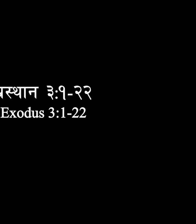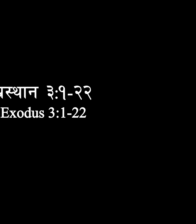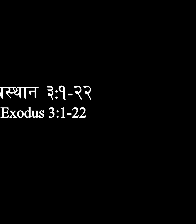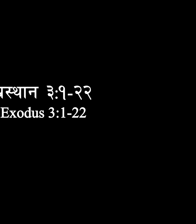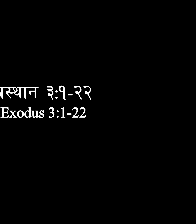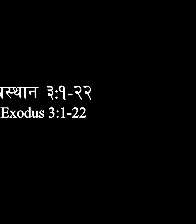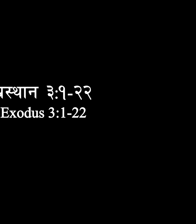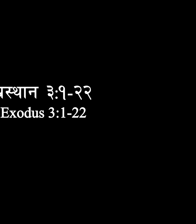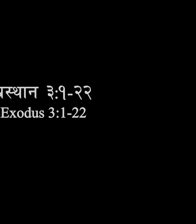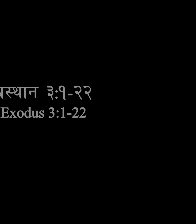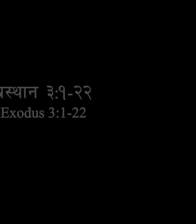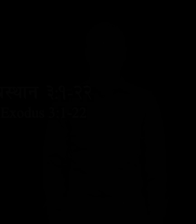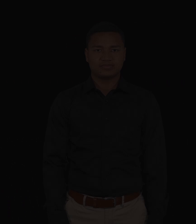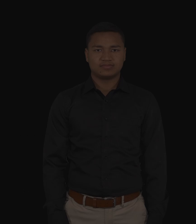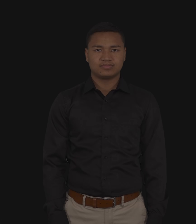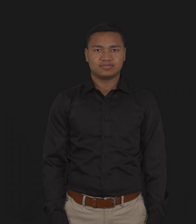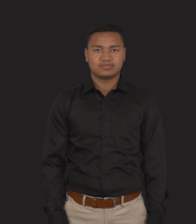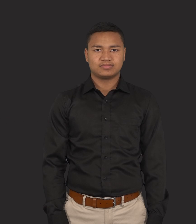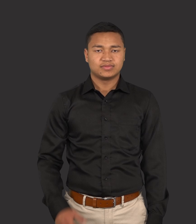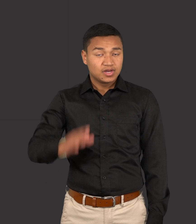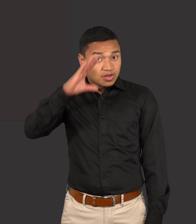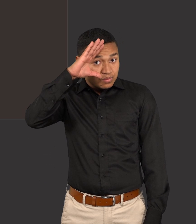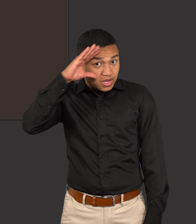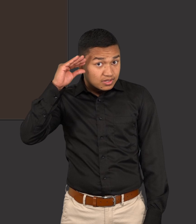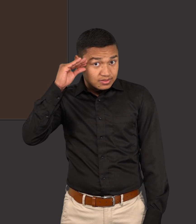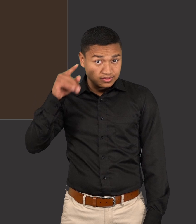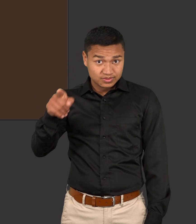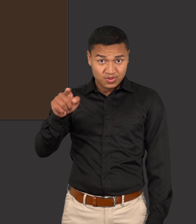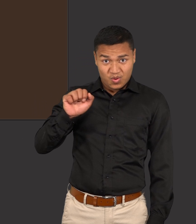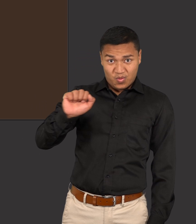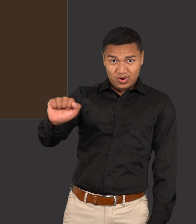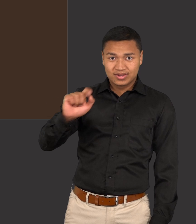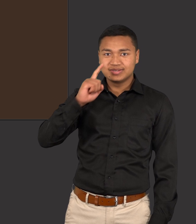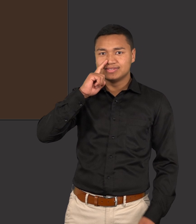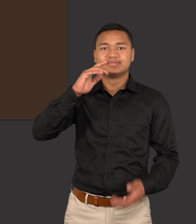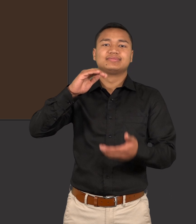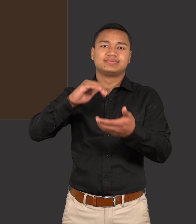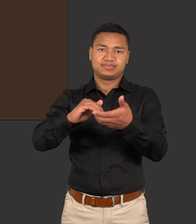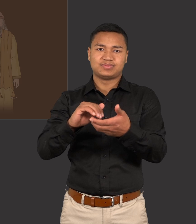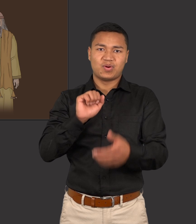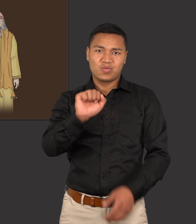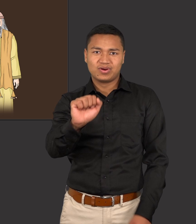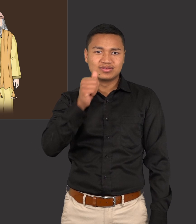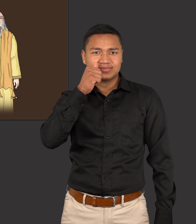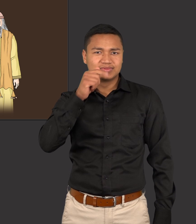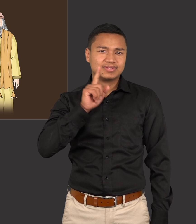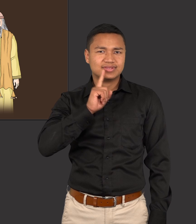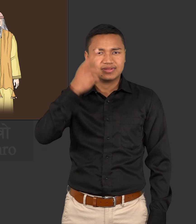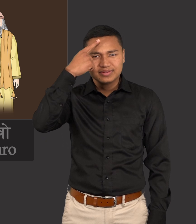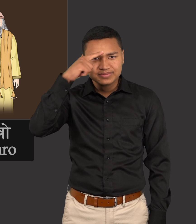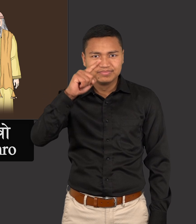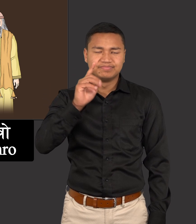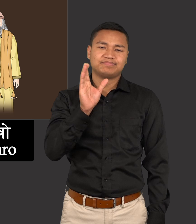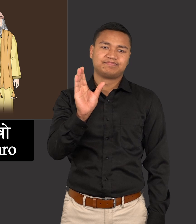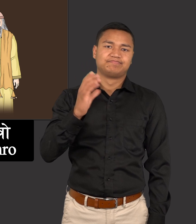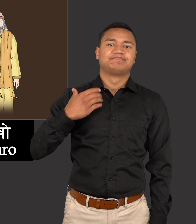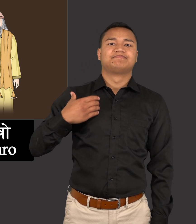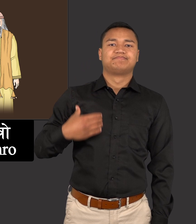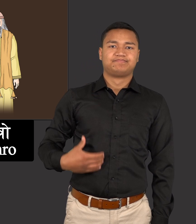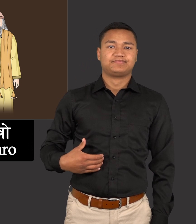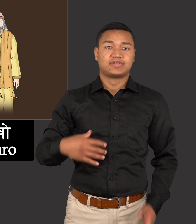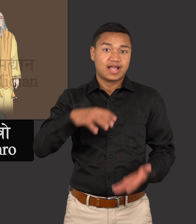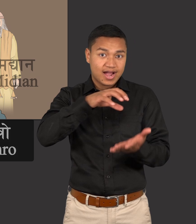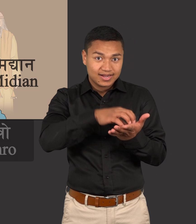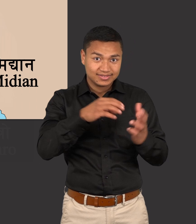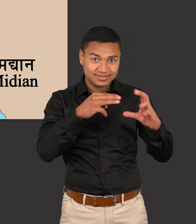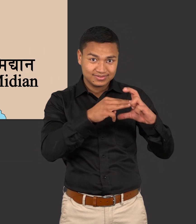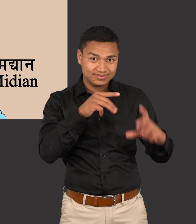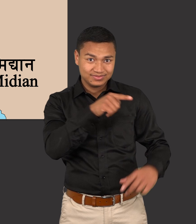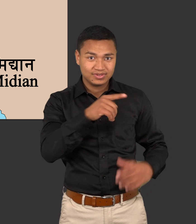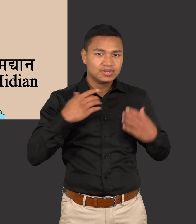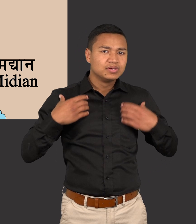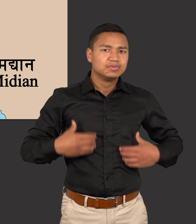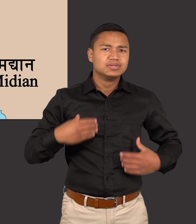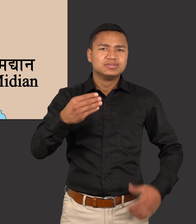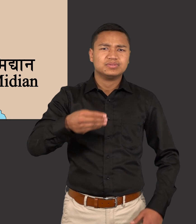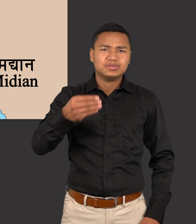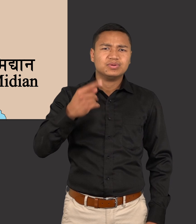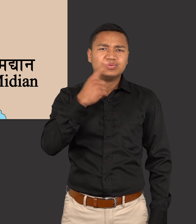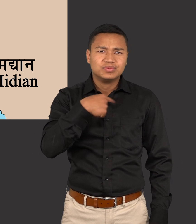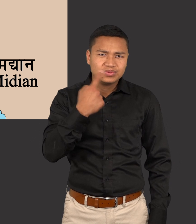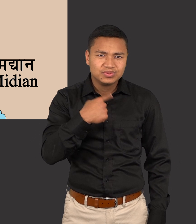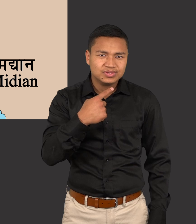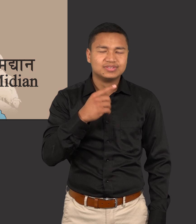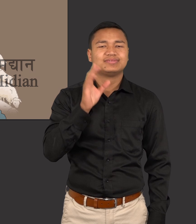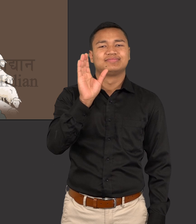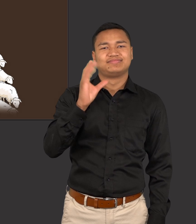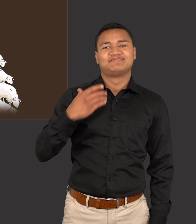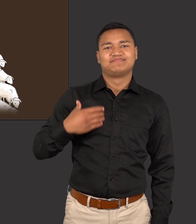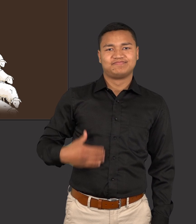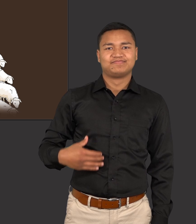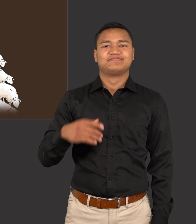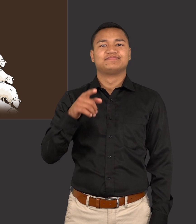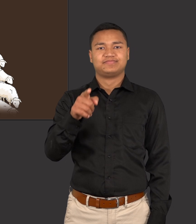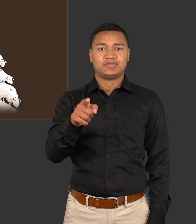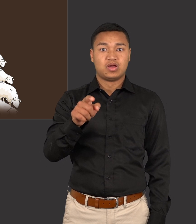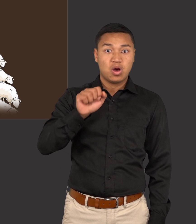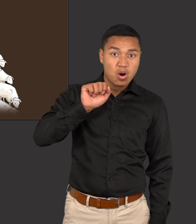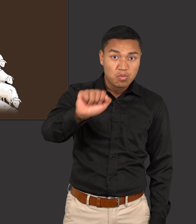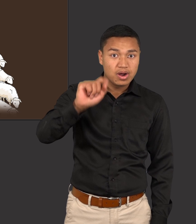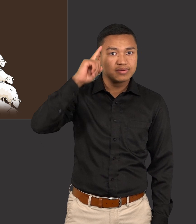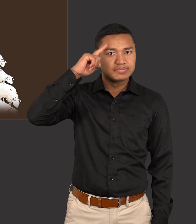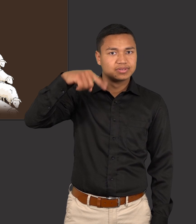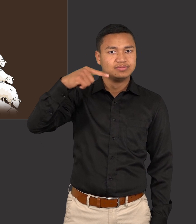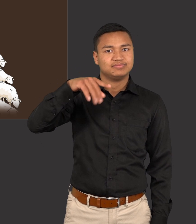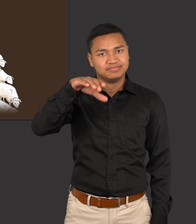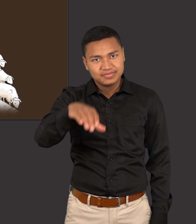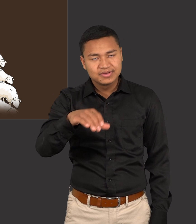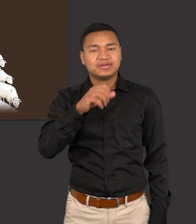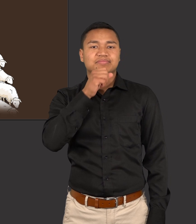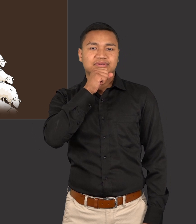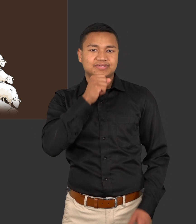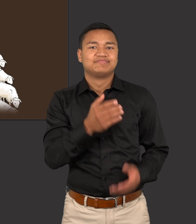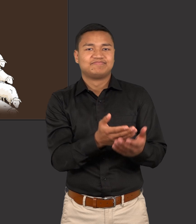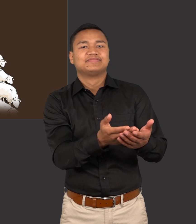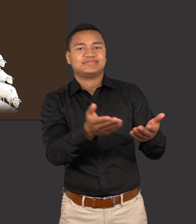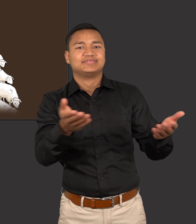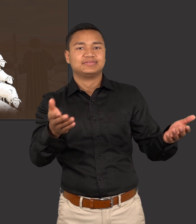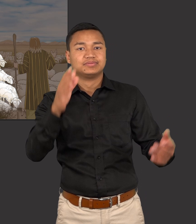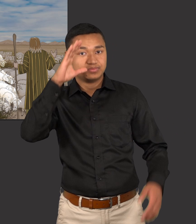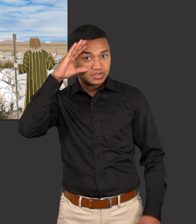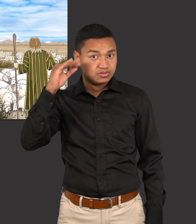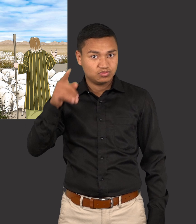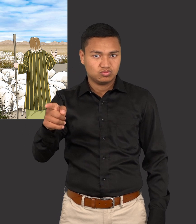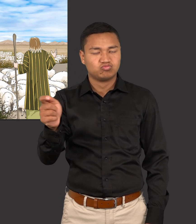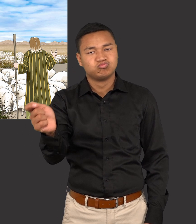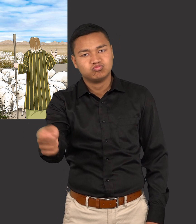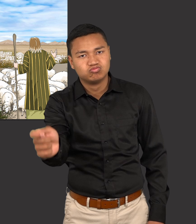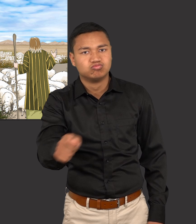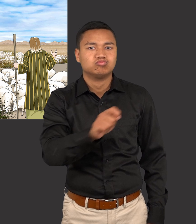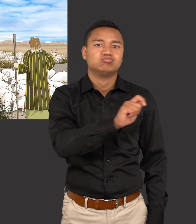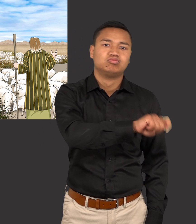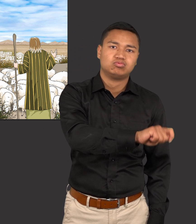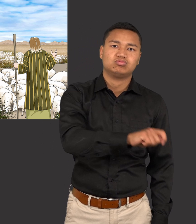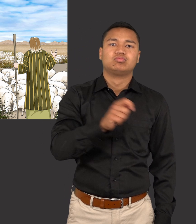Meanwhile, Moses was shepherding the flock of his father-in-law Jethro, the priest of Midian.